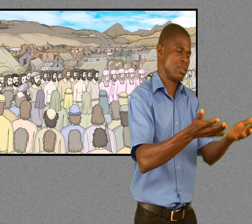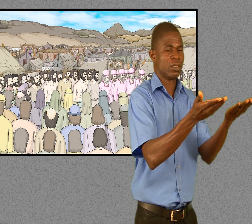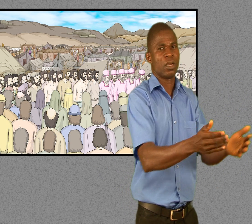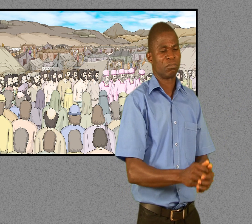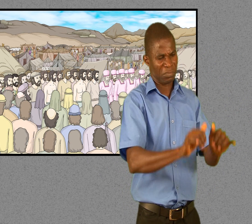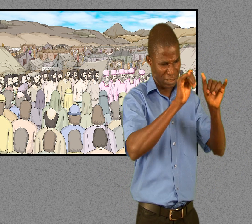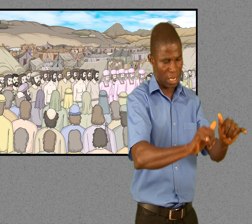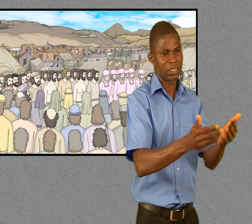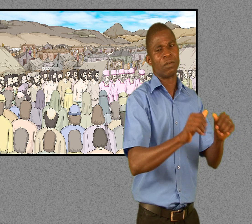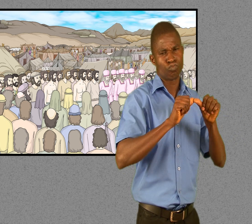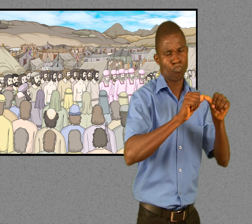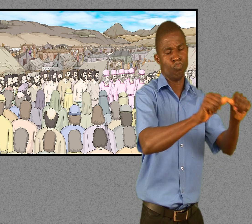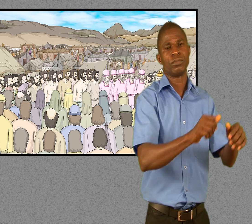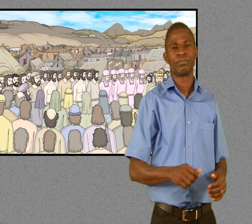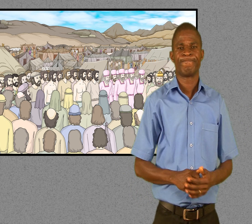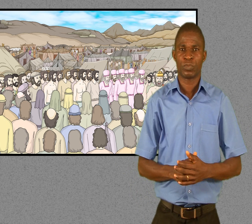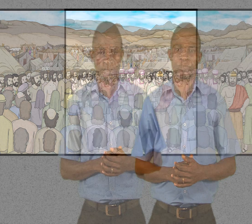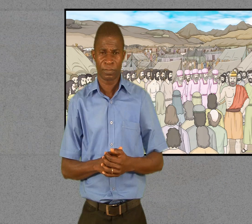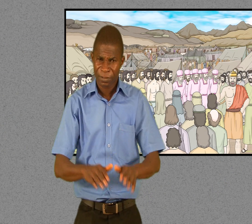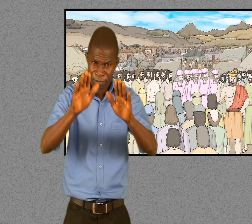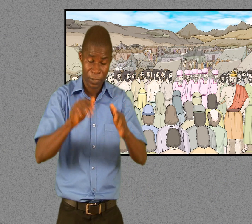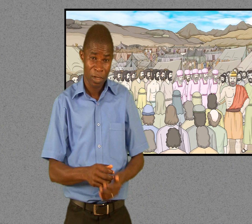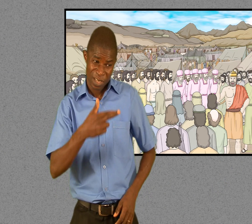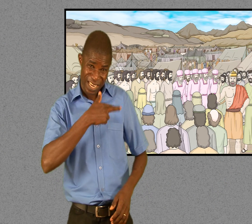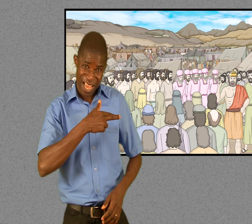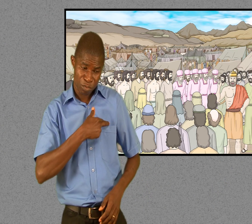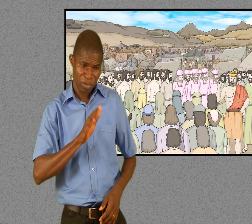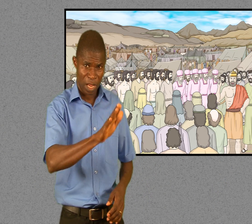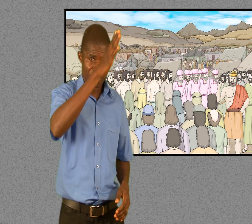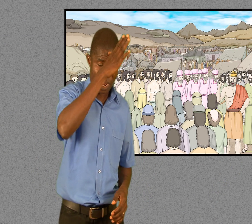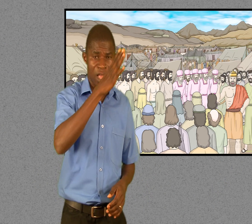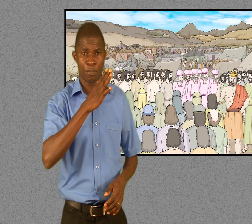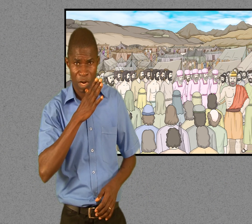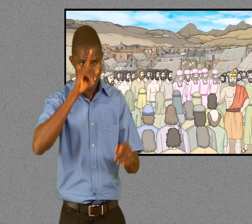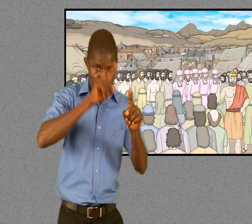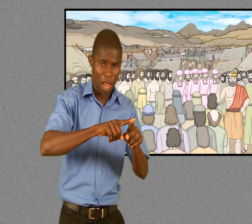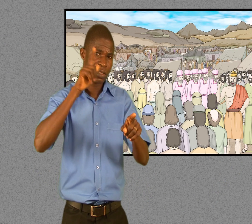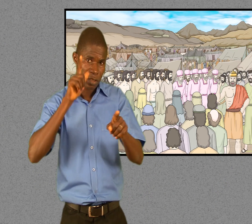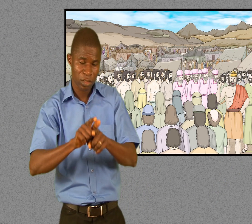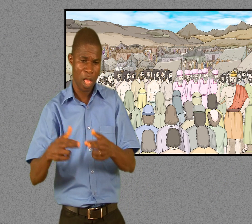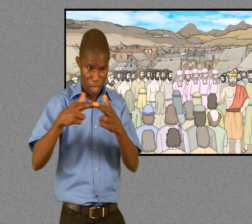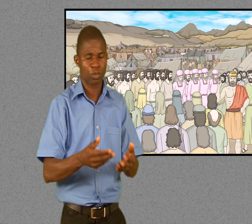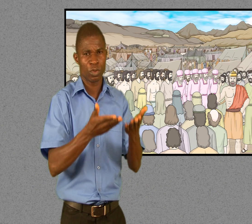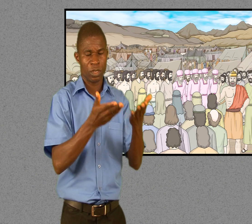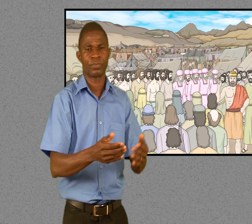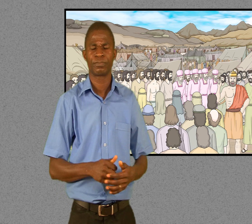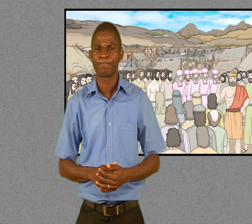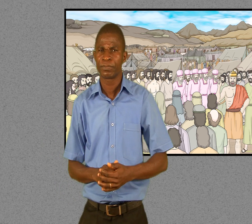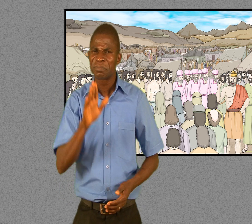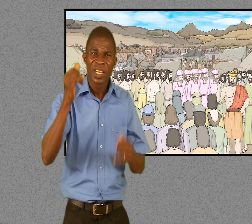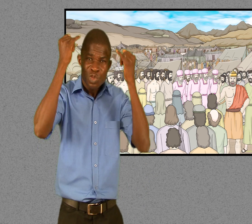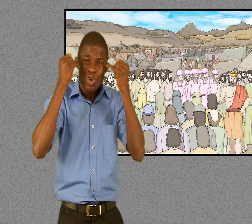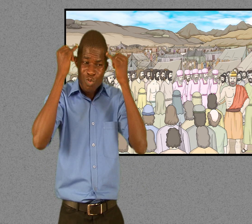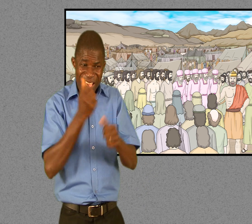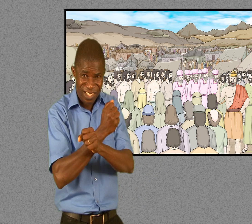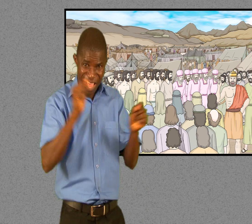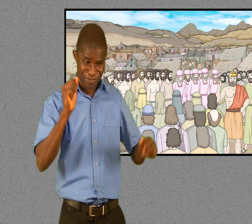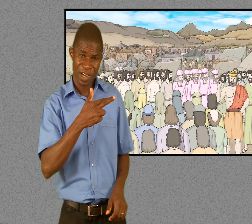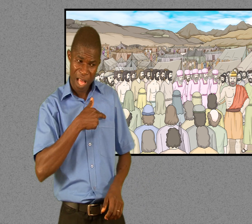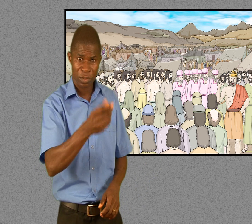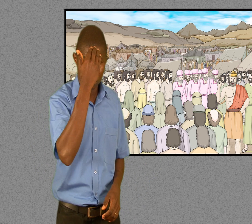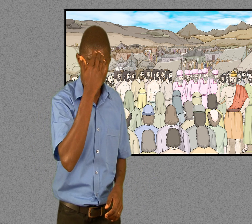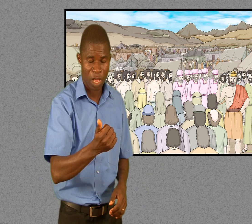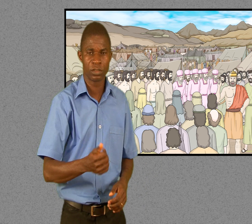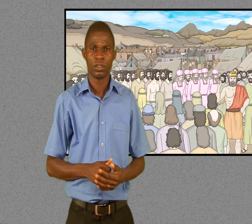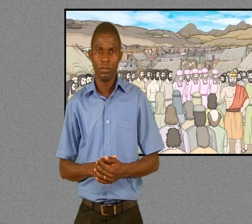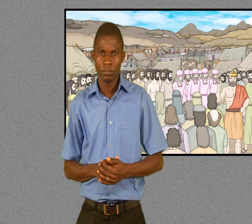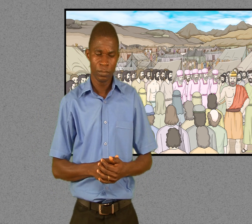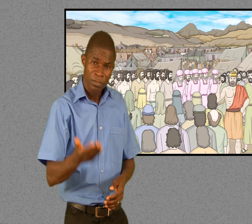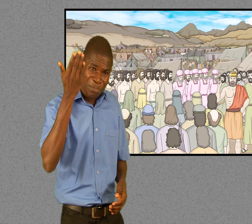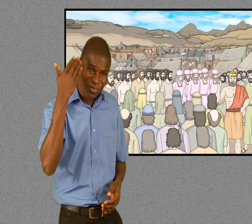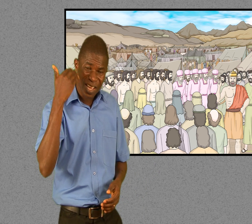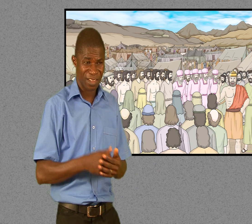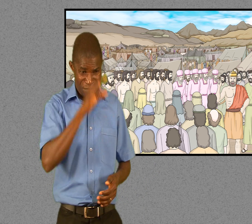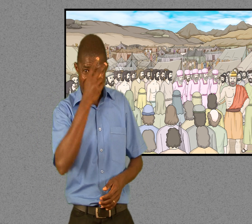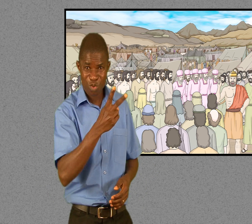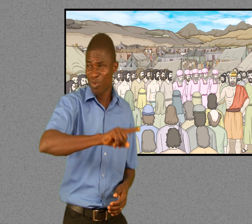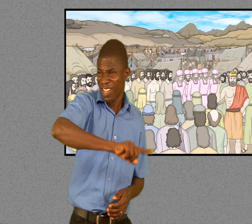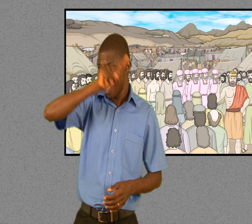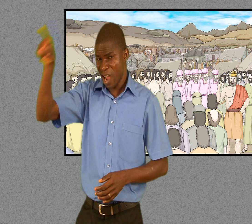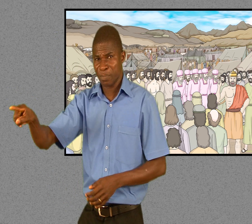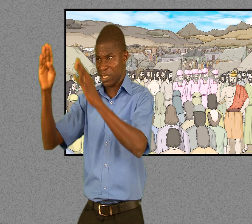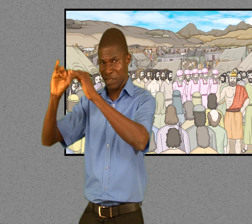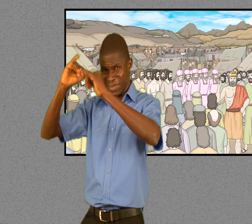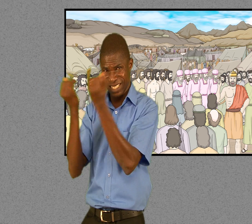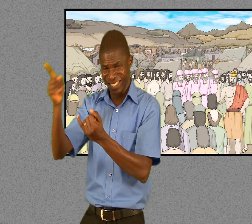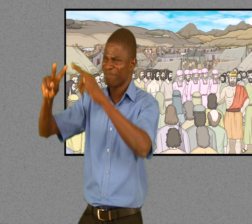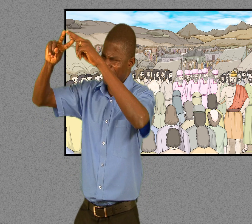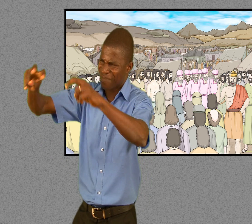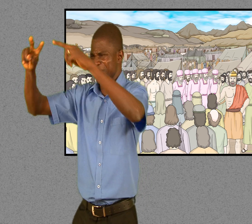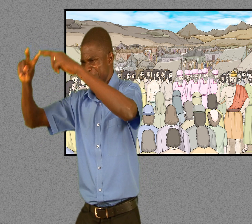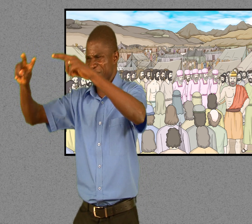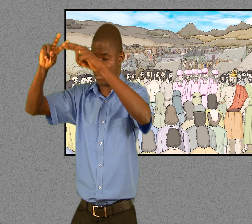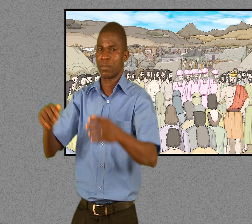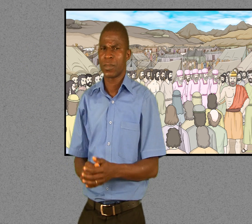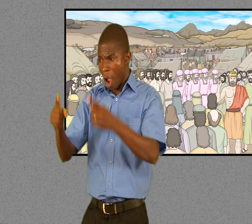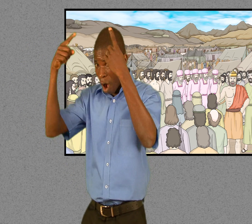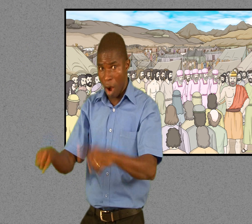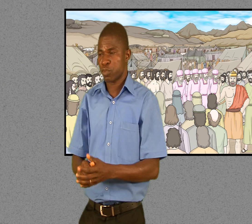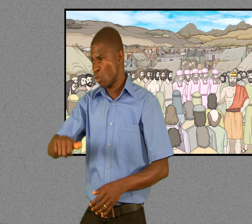However, they put the silver and gold and articles of bronze and iron into the treasury of the LORD’s house. And Joshua spared Rahab the prostitute, with her father’s household and all who belonged to her, because she hid the men Joshua had sent to spy out Jericho.